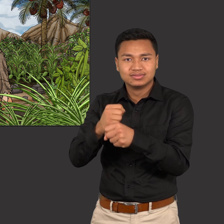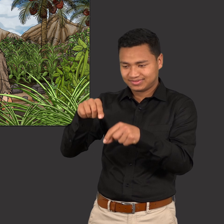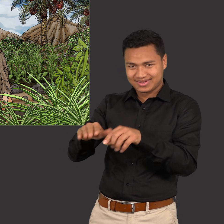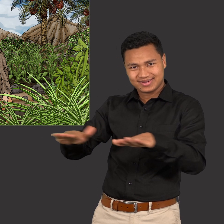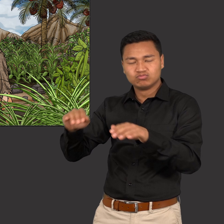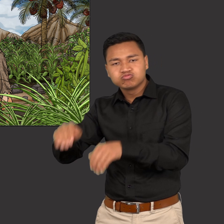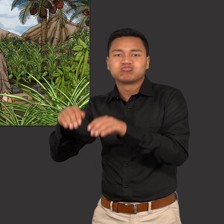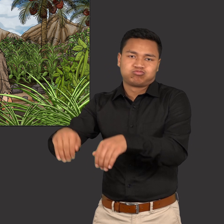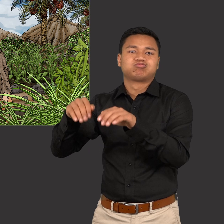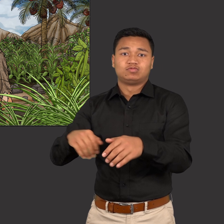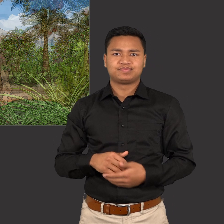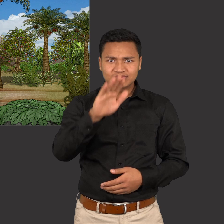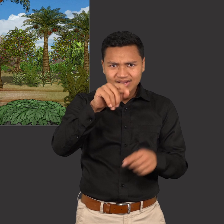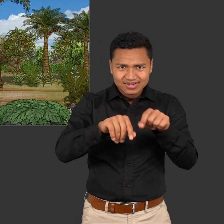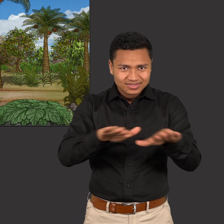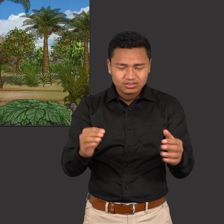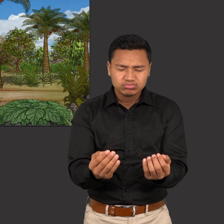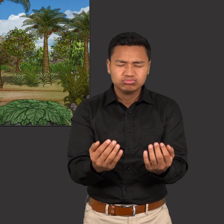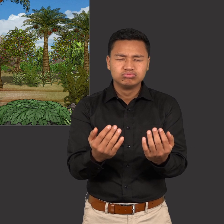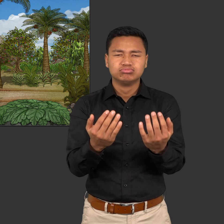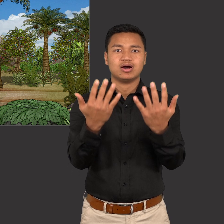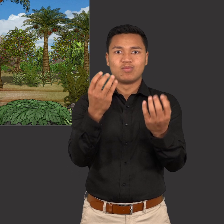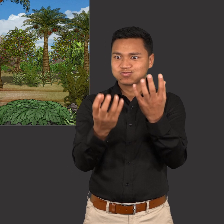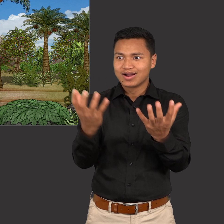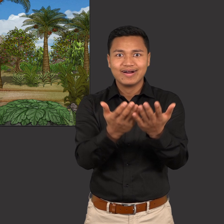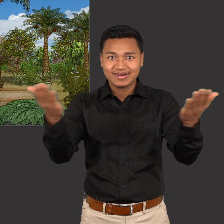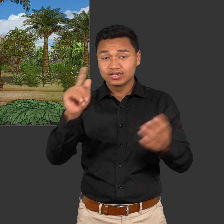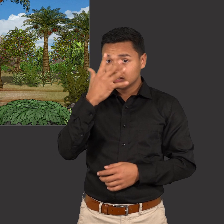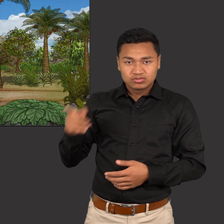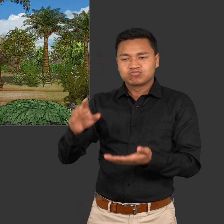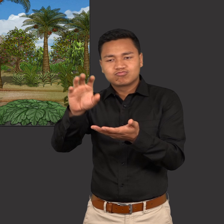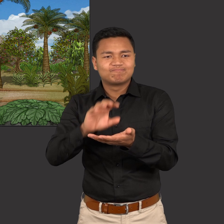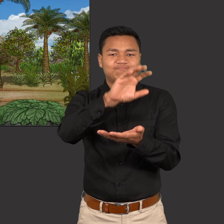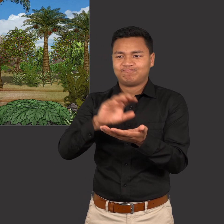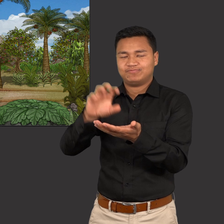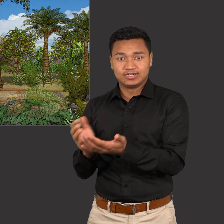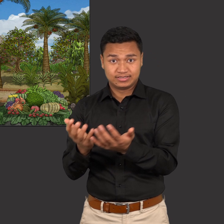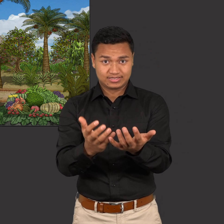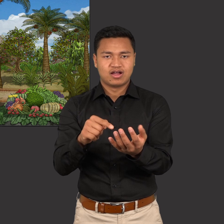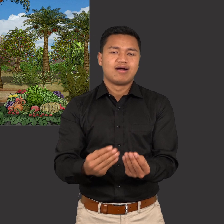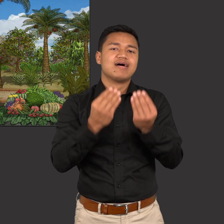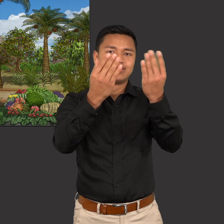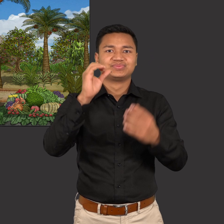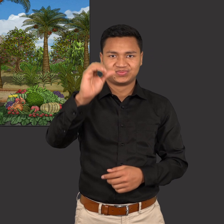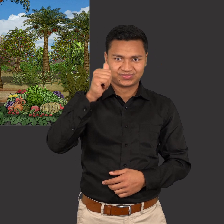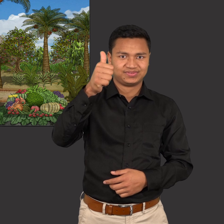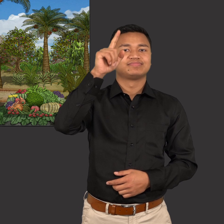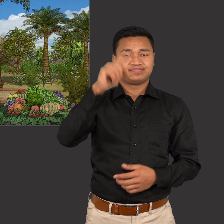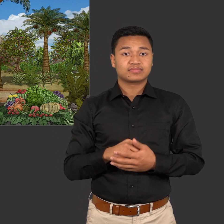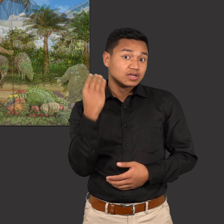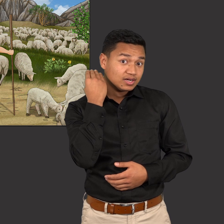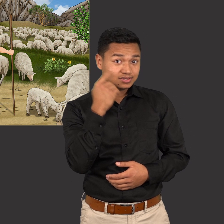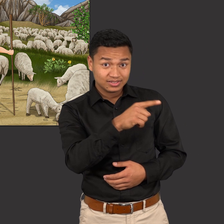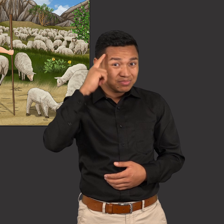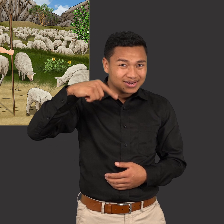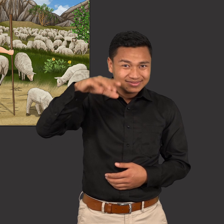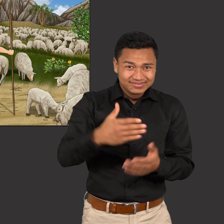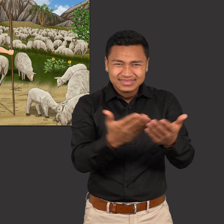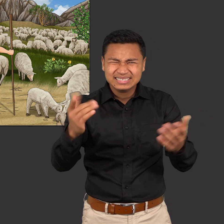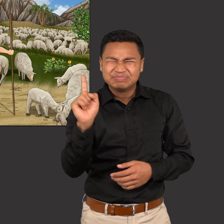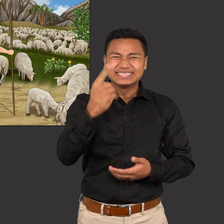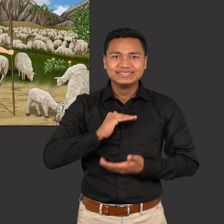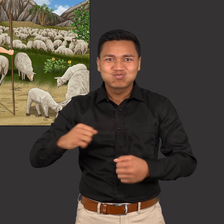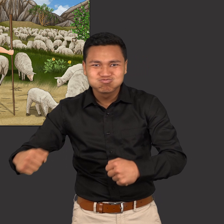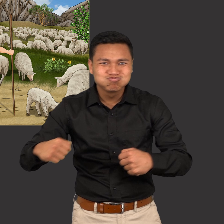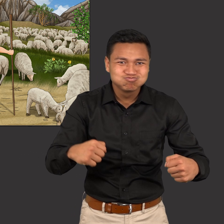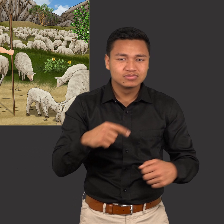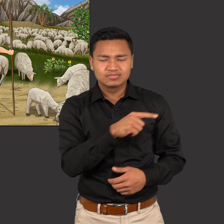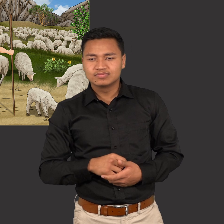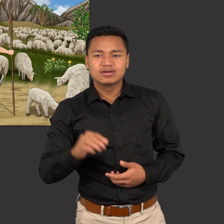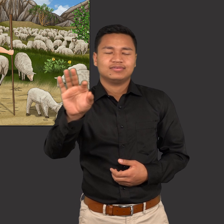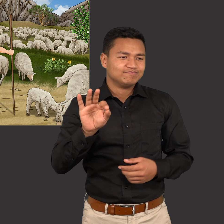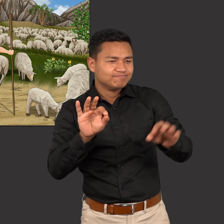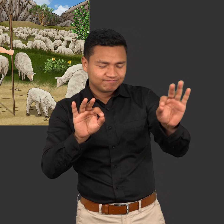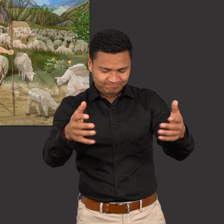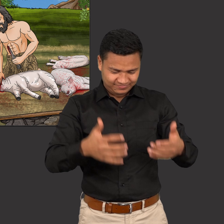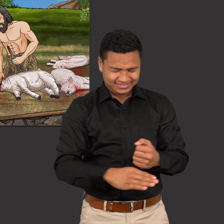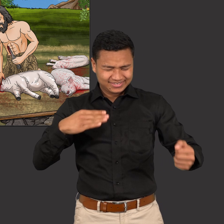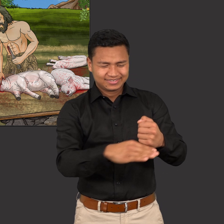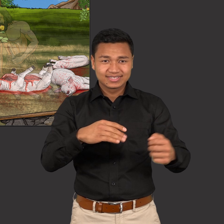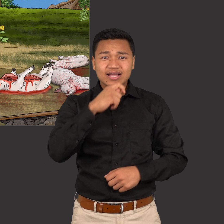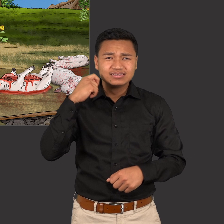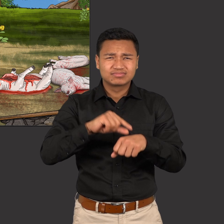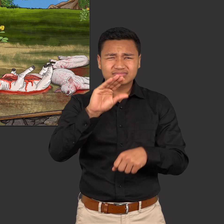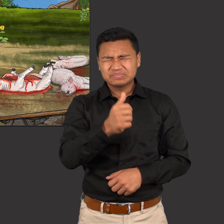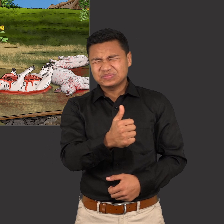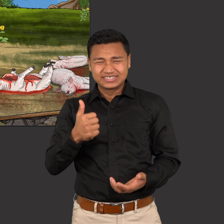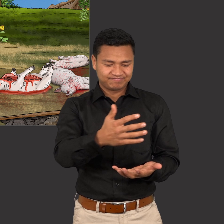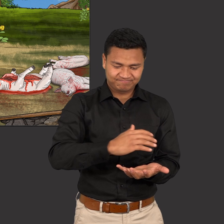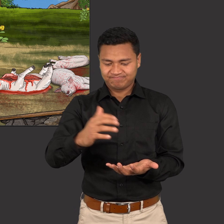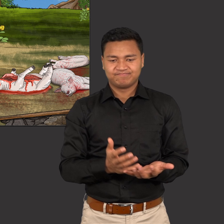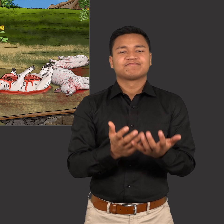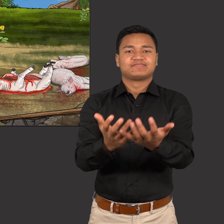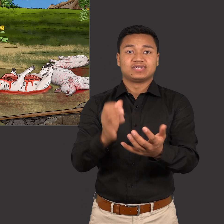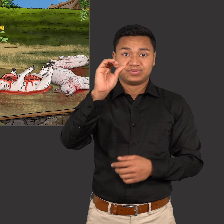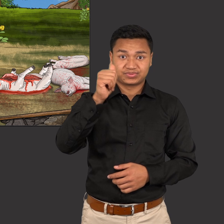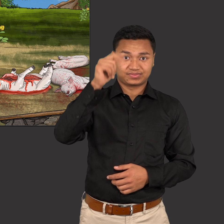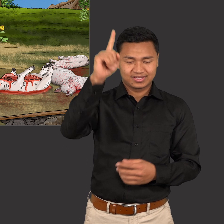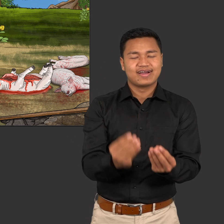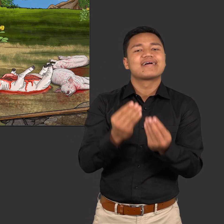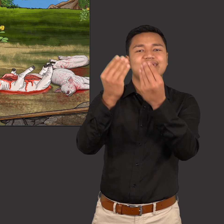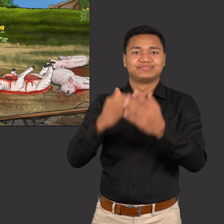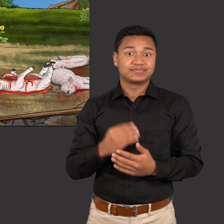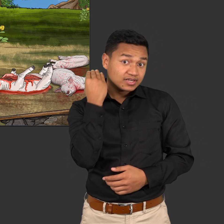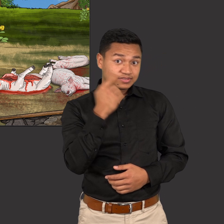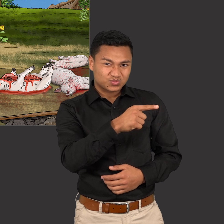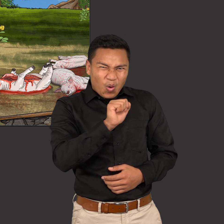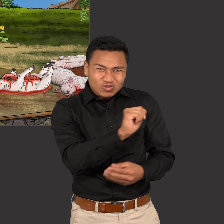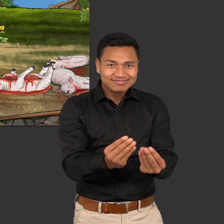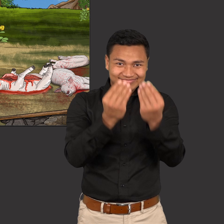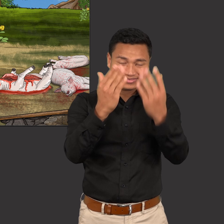So in the course of time, Cain brought some of the fruit of the soil as an offering to the LORD, while Abel brought the best portions of the firstborn of his flock.